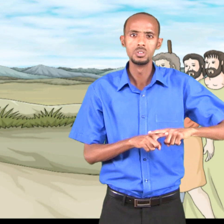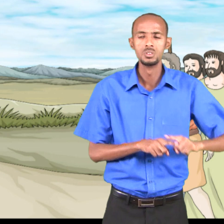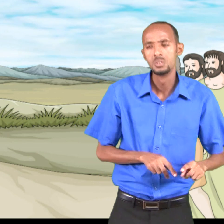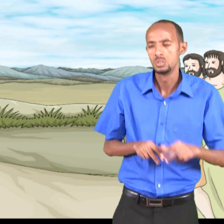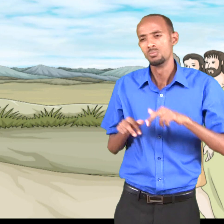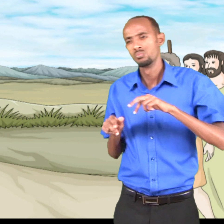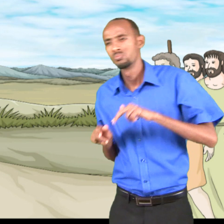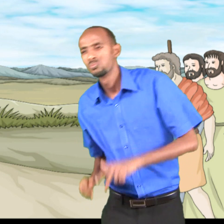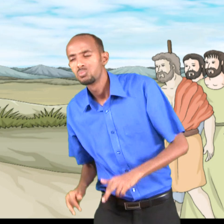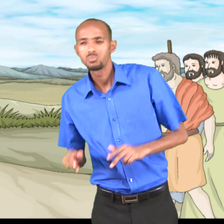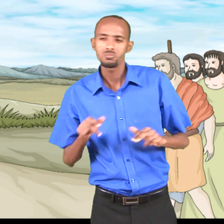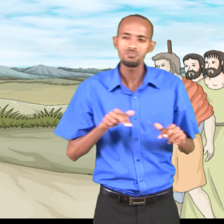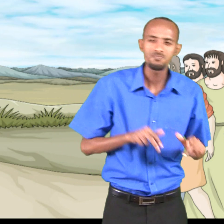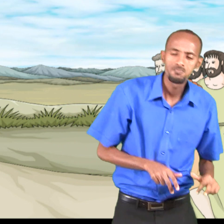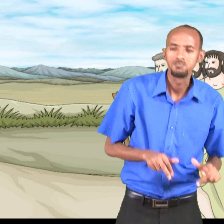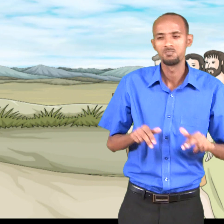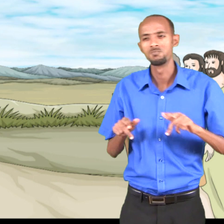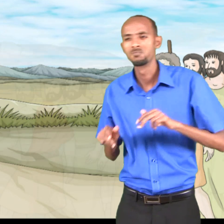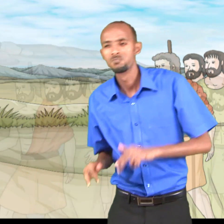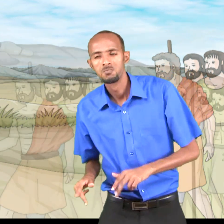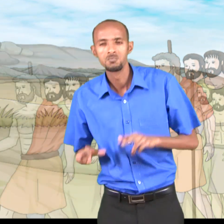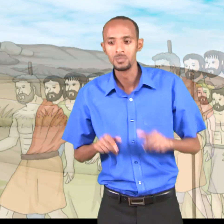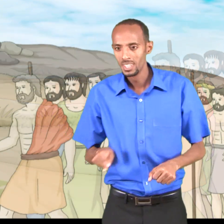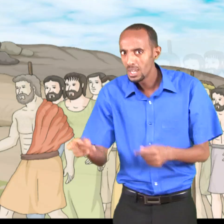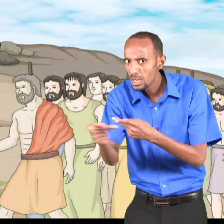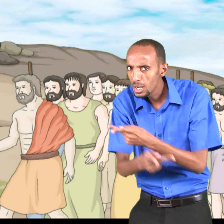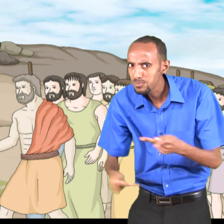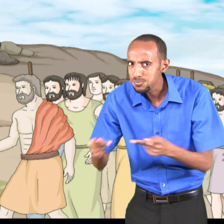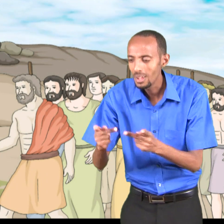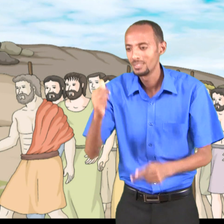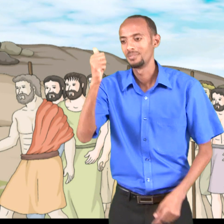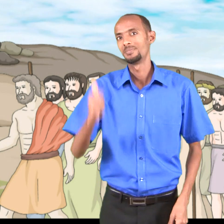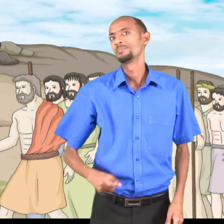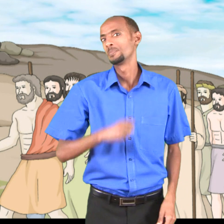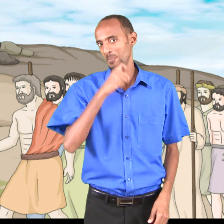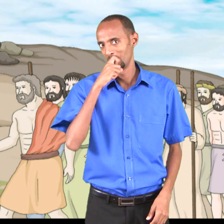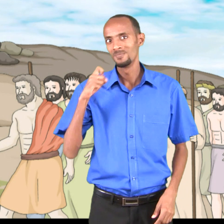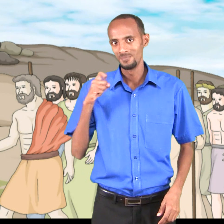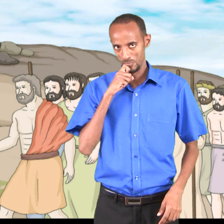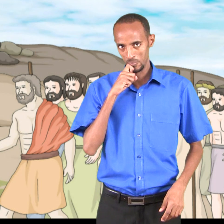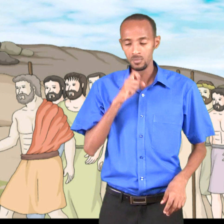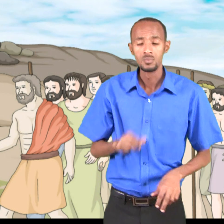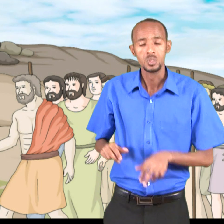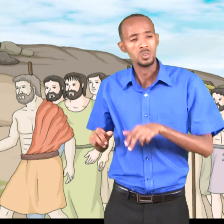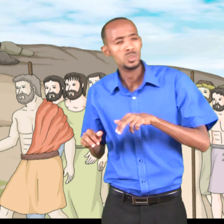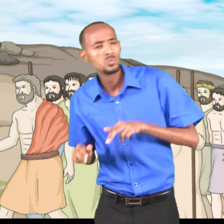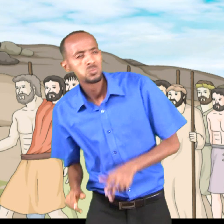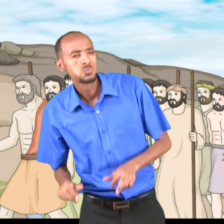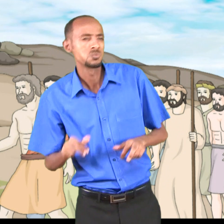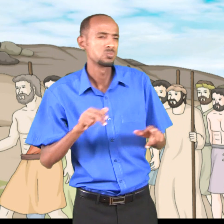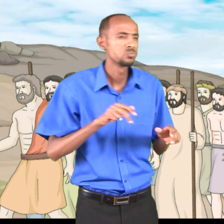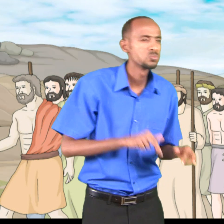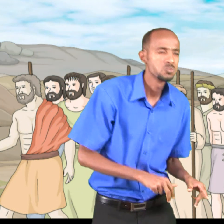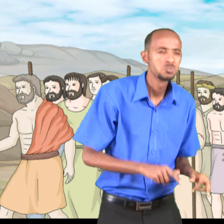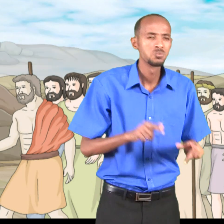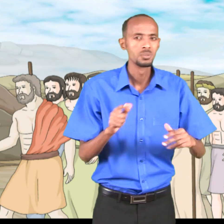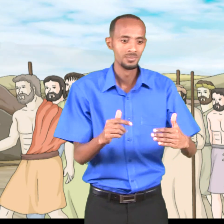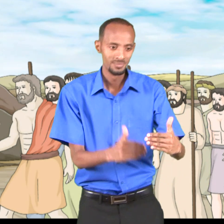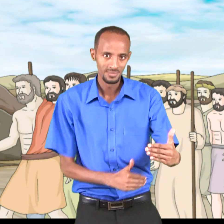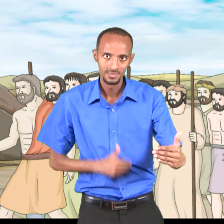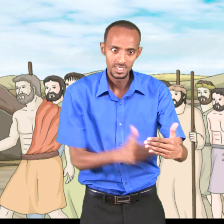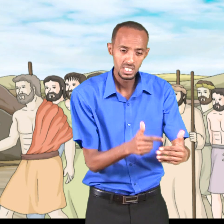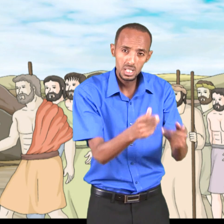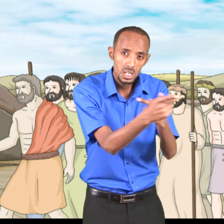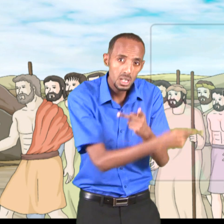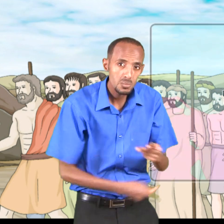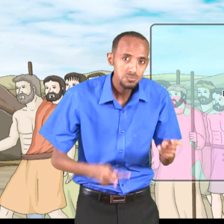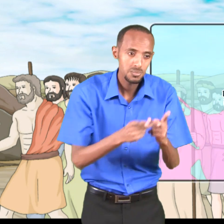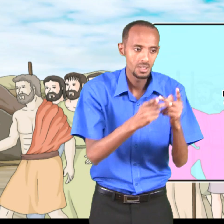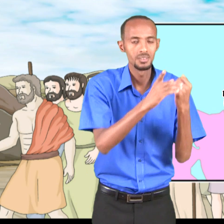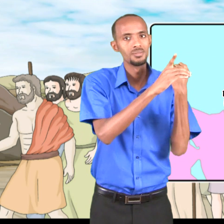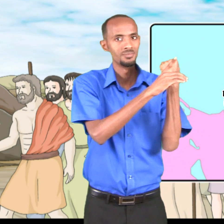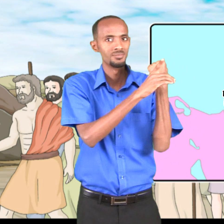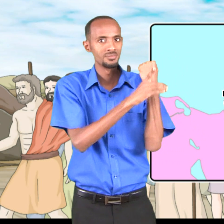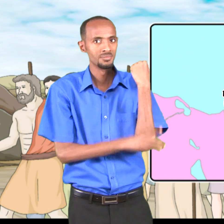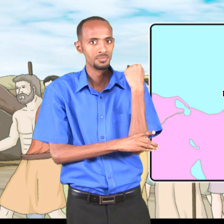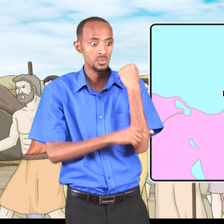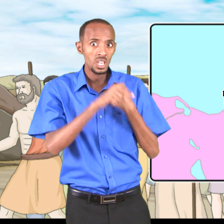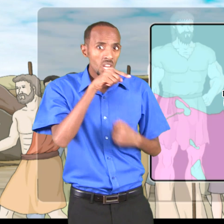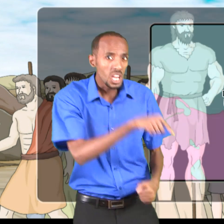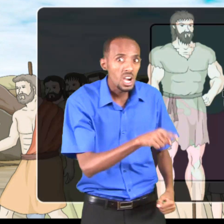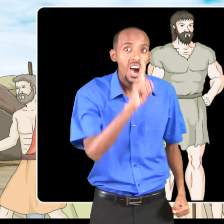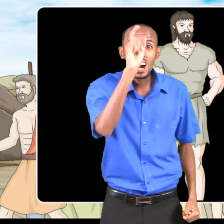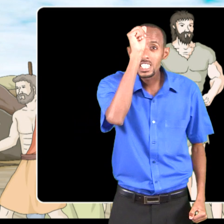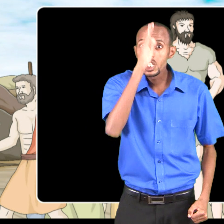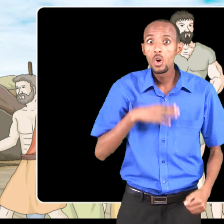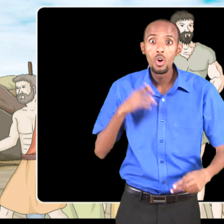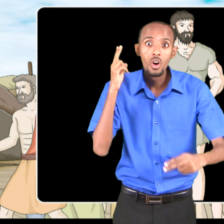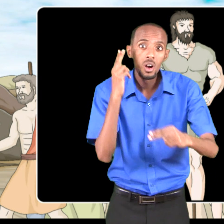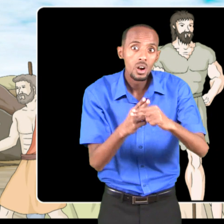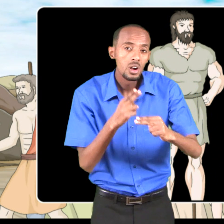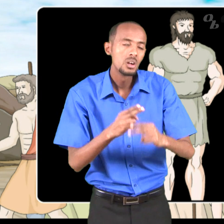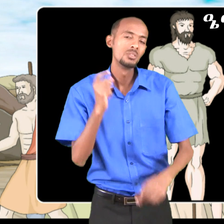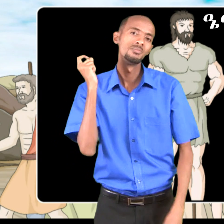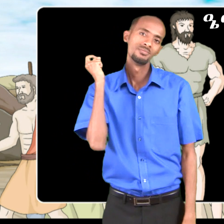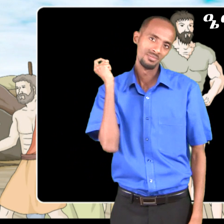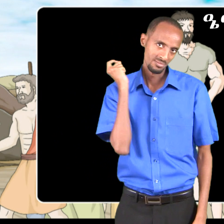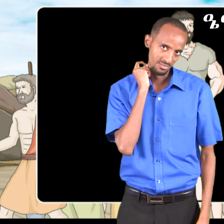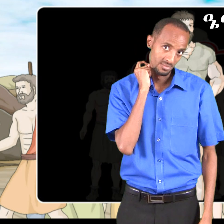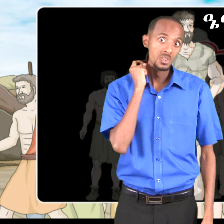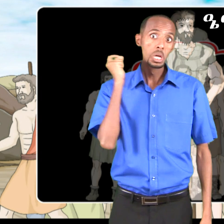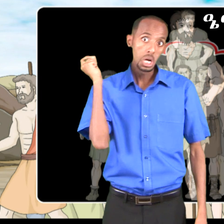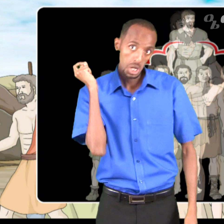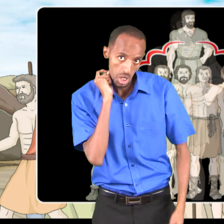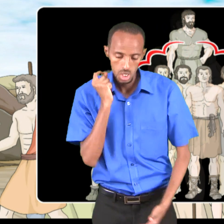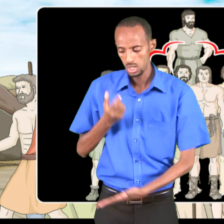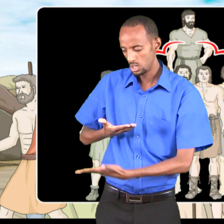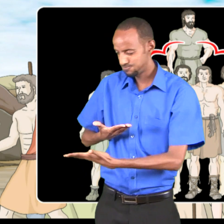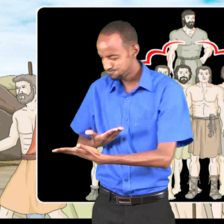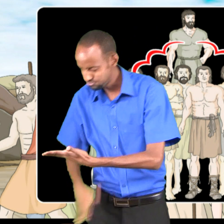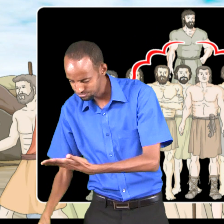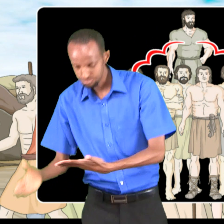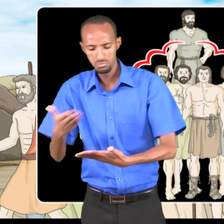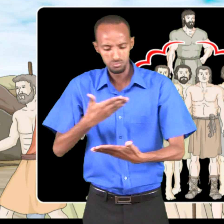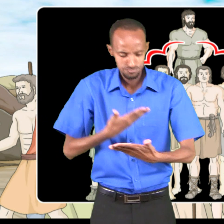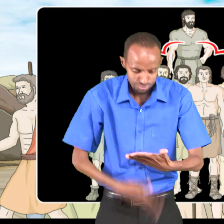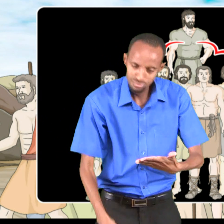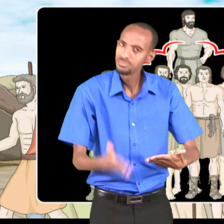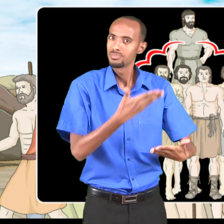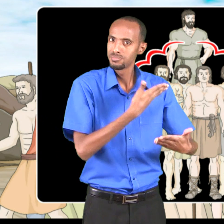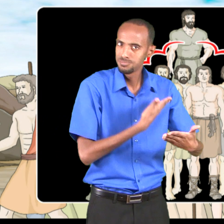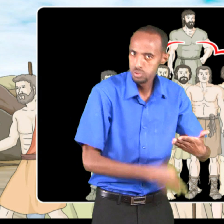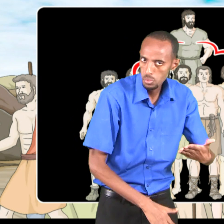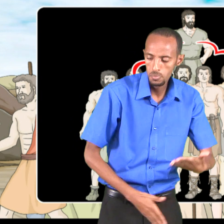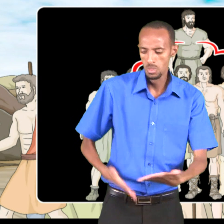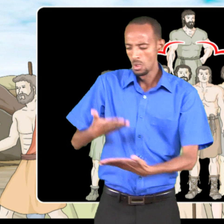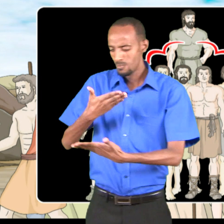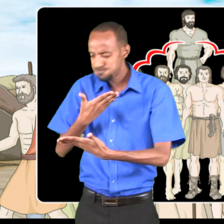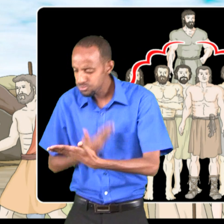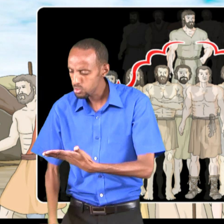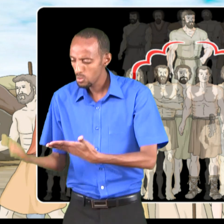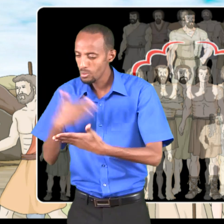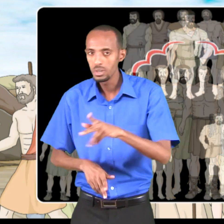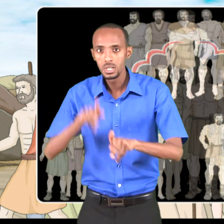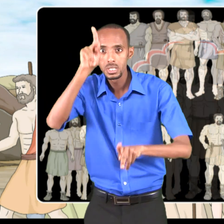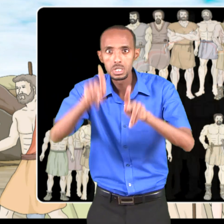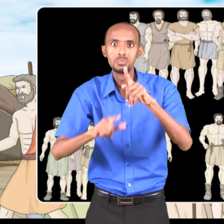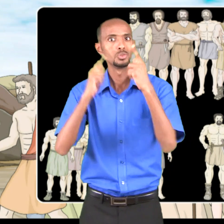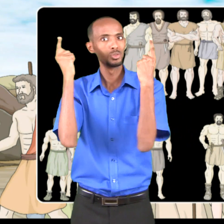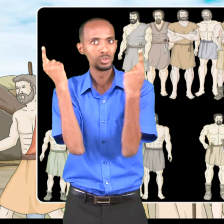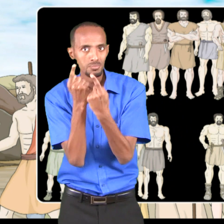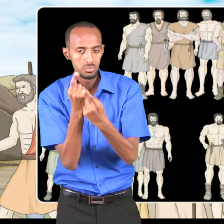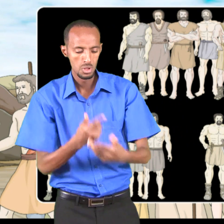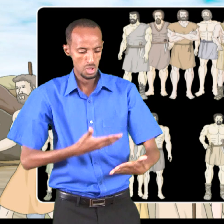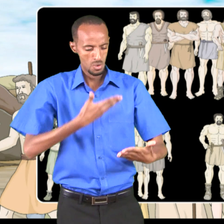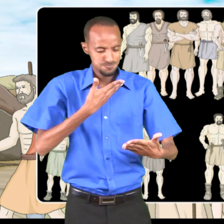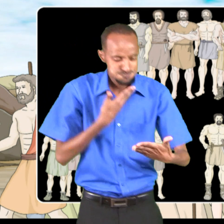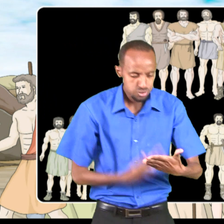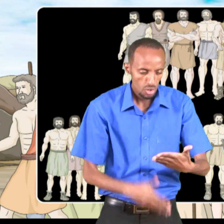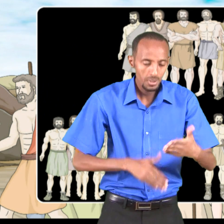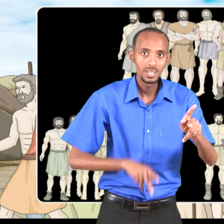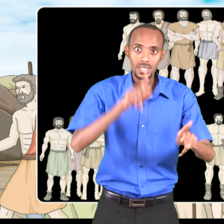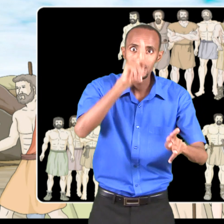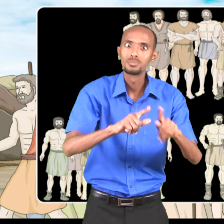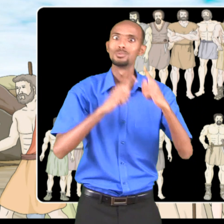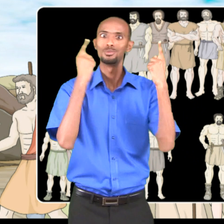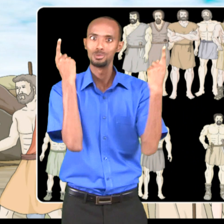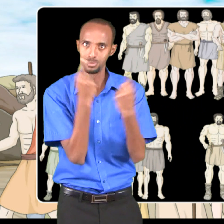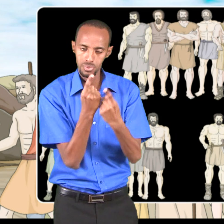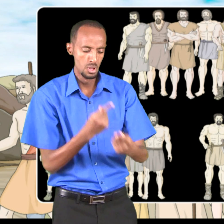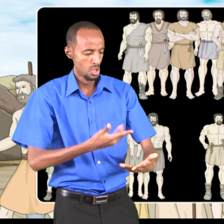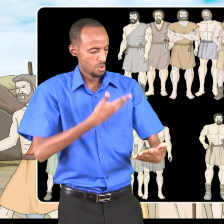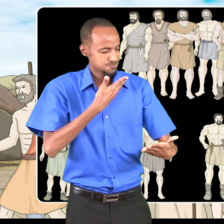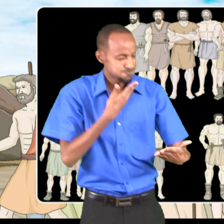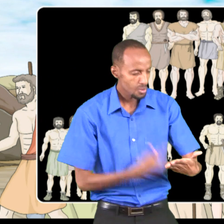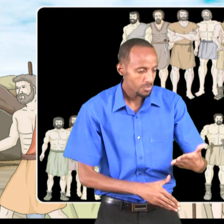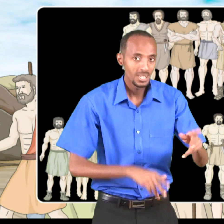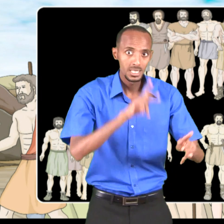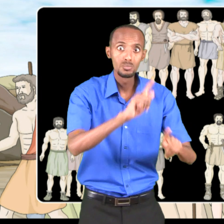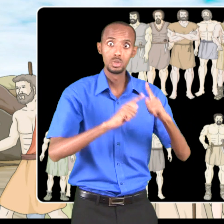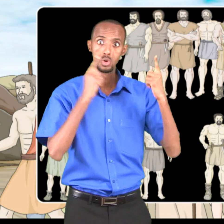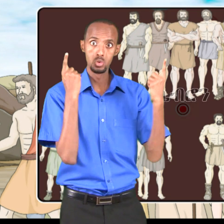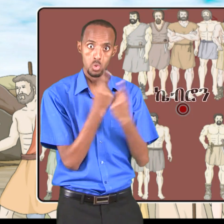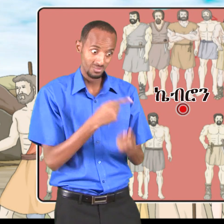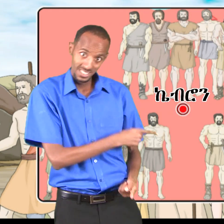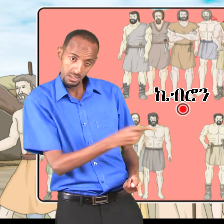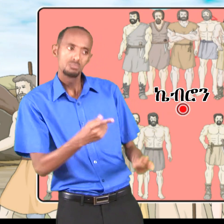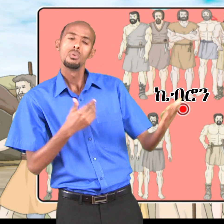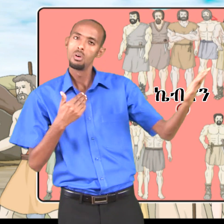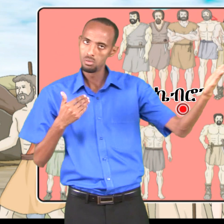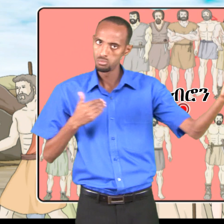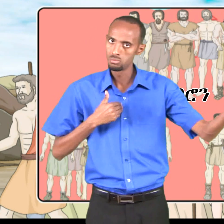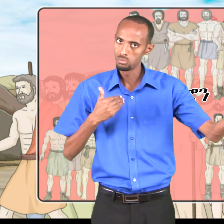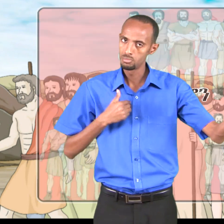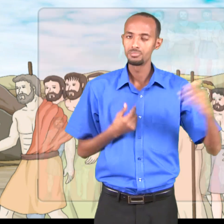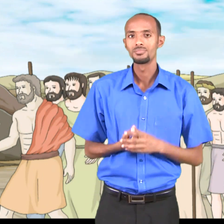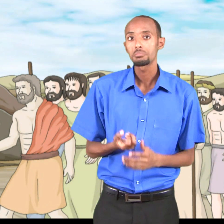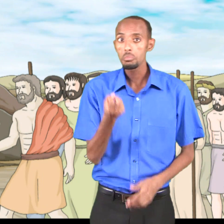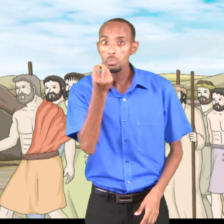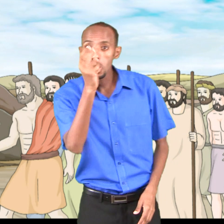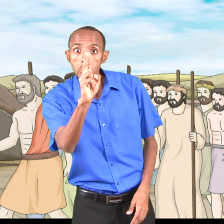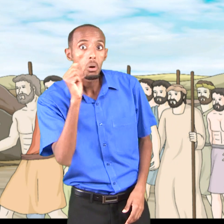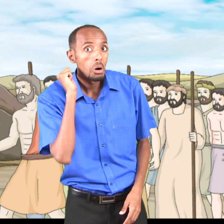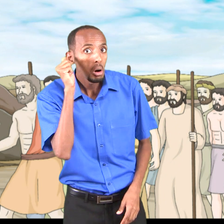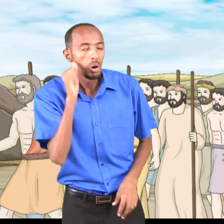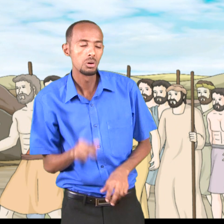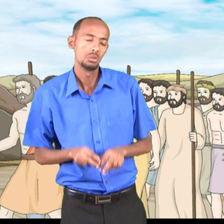They went up through the Negev and came to Hebron, where Ahiman, Sheshai, and Talmai, the descendants of Anak, dwelled.